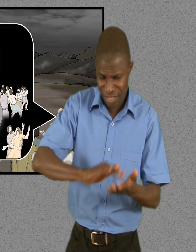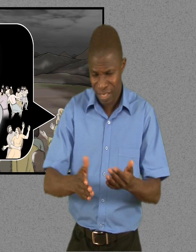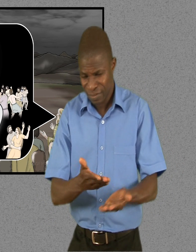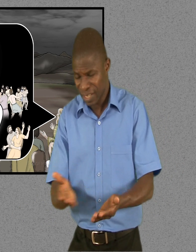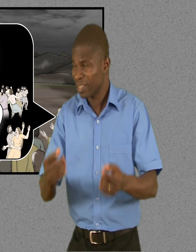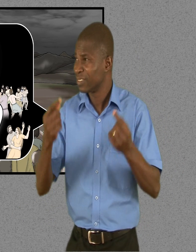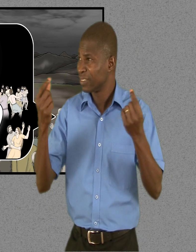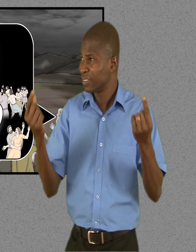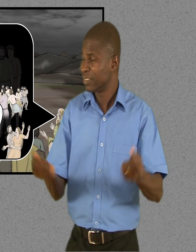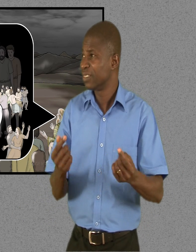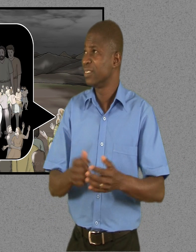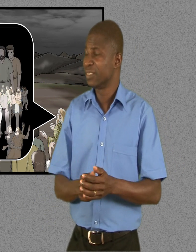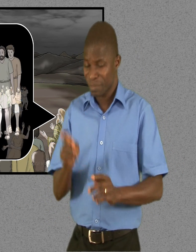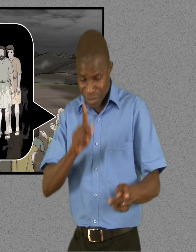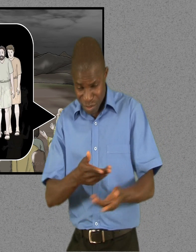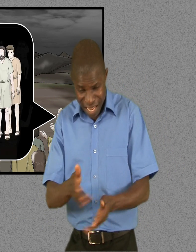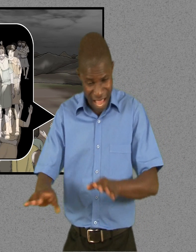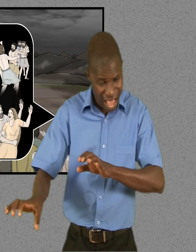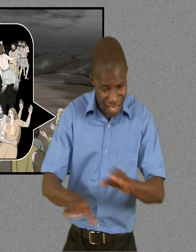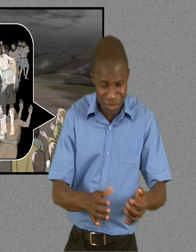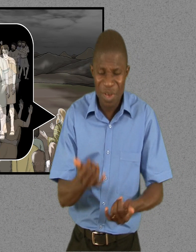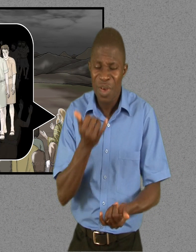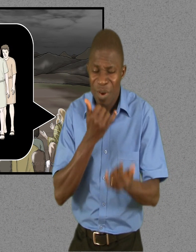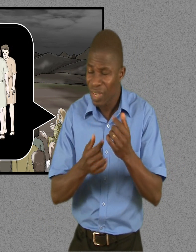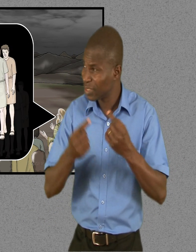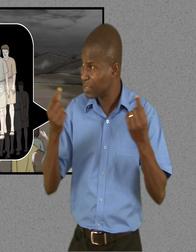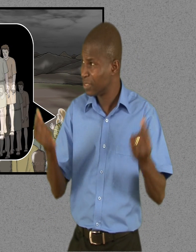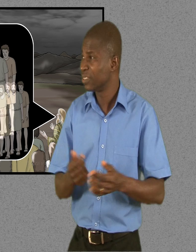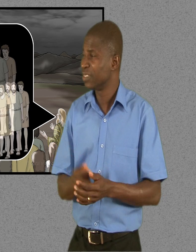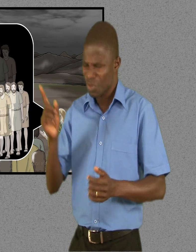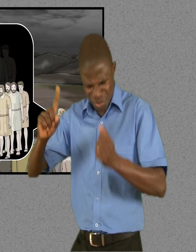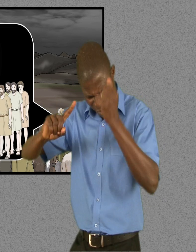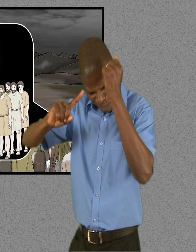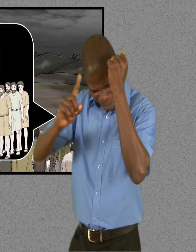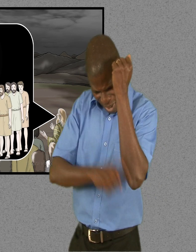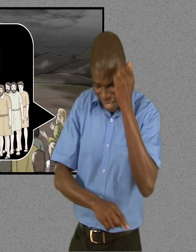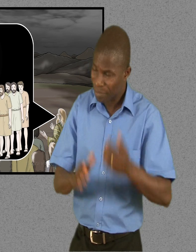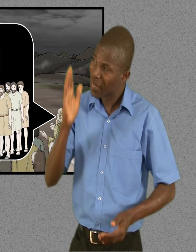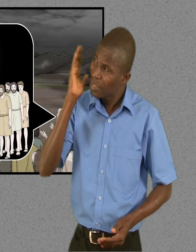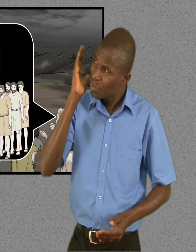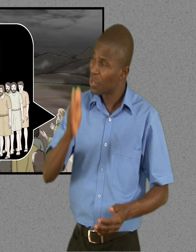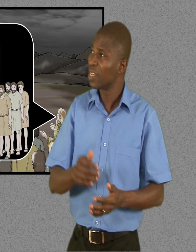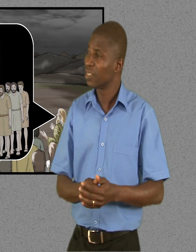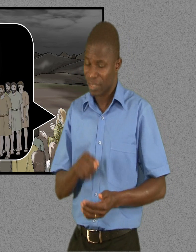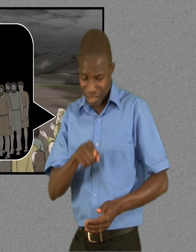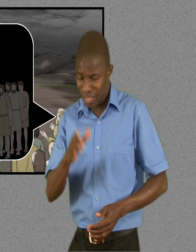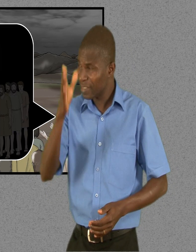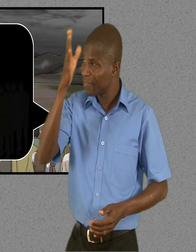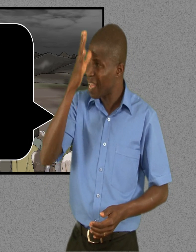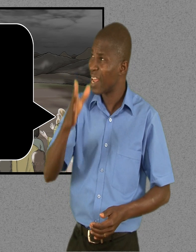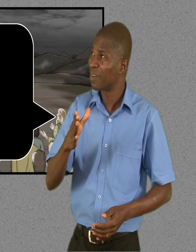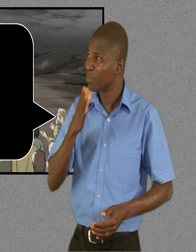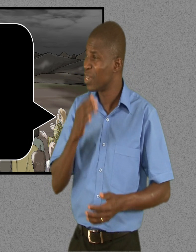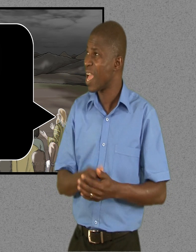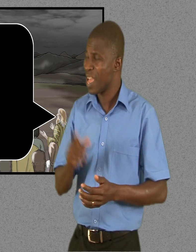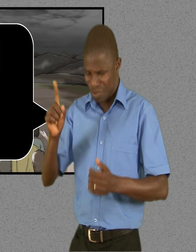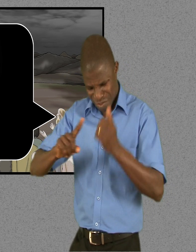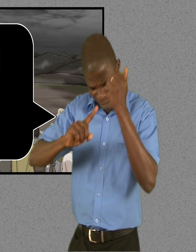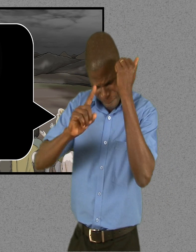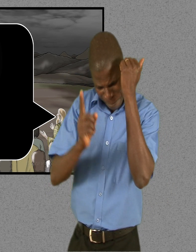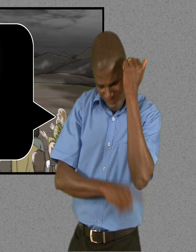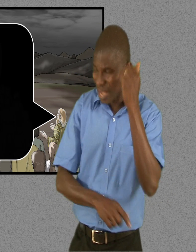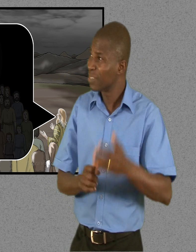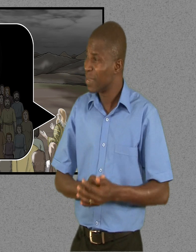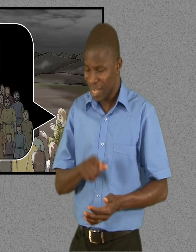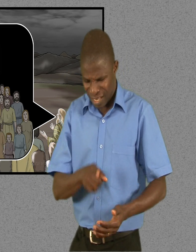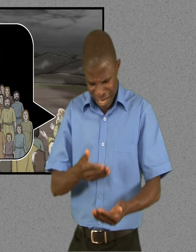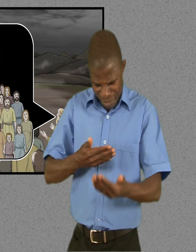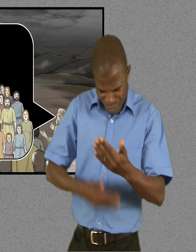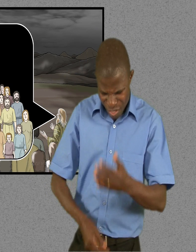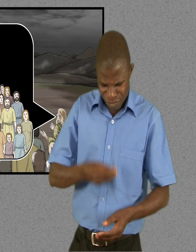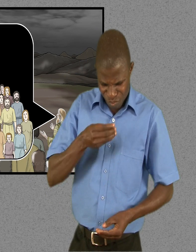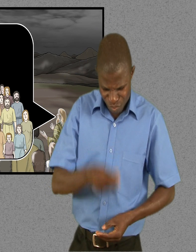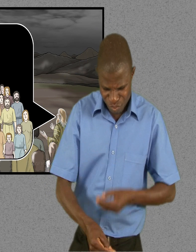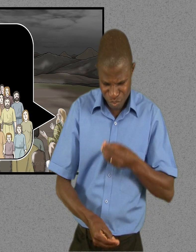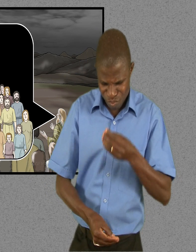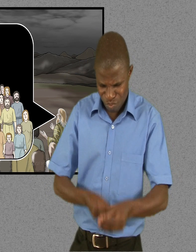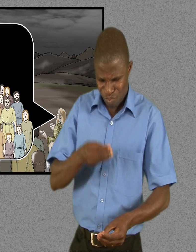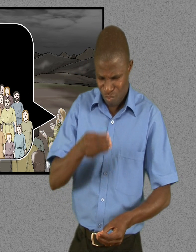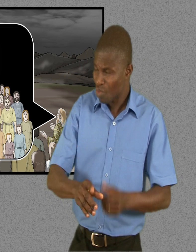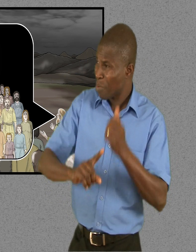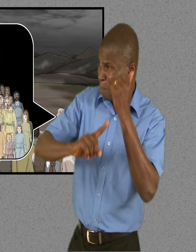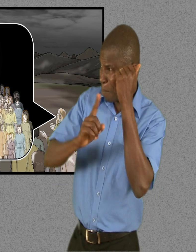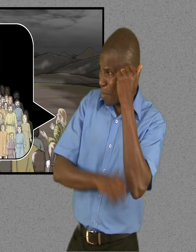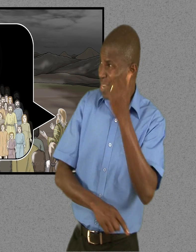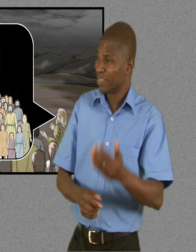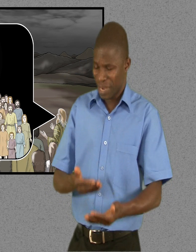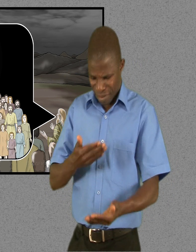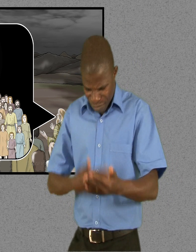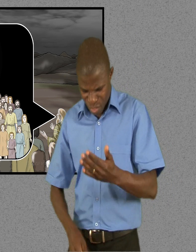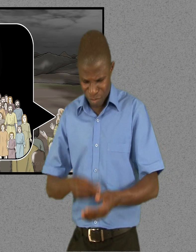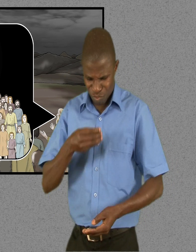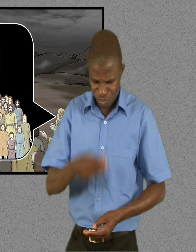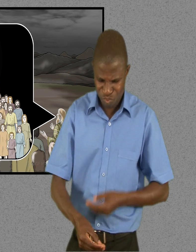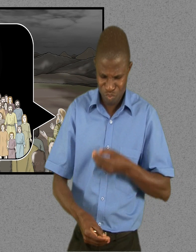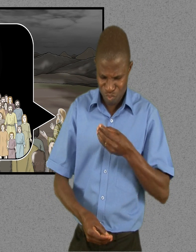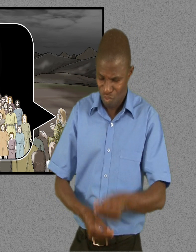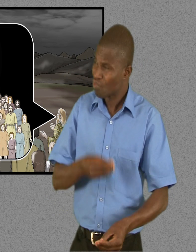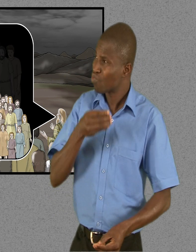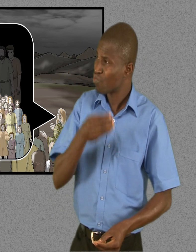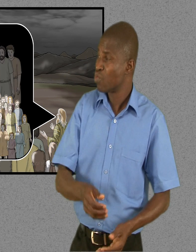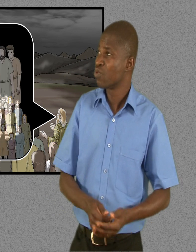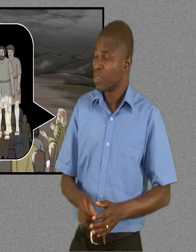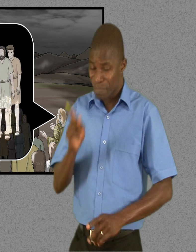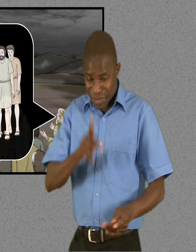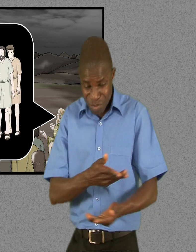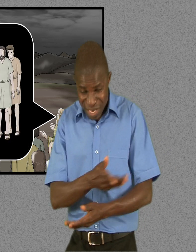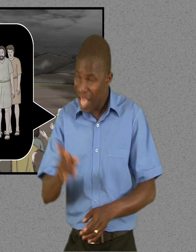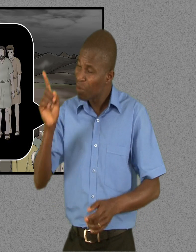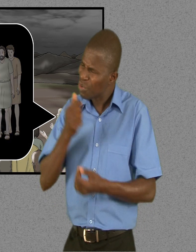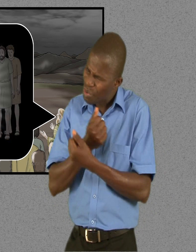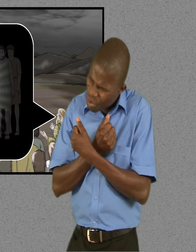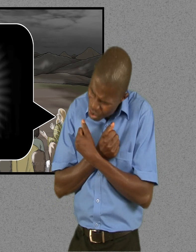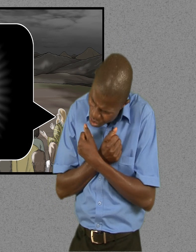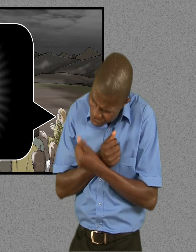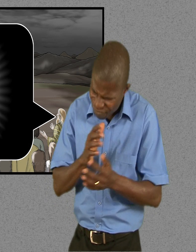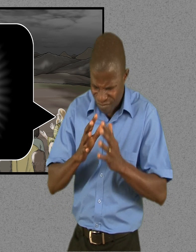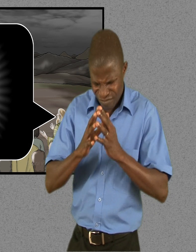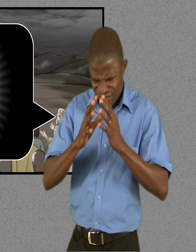Yet He will by no means leave the guilty unpunished; He will visit the iniquity of the fathers upon their children to the third and fourth generation.’